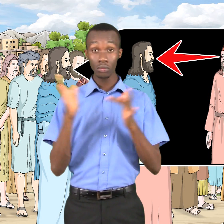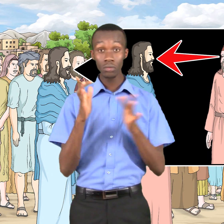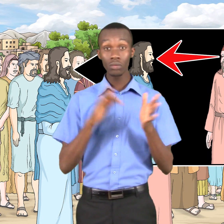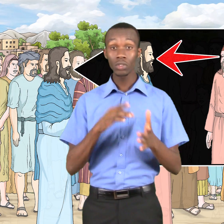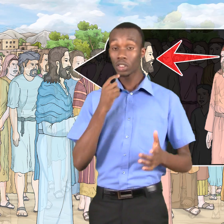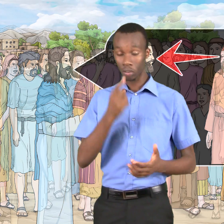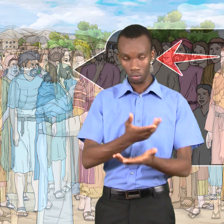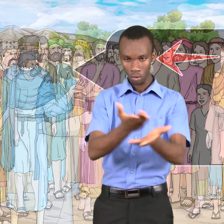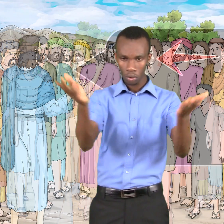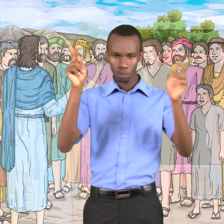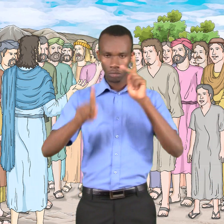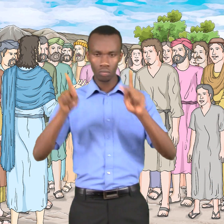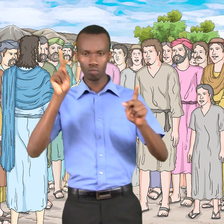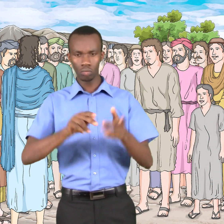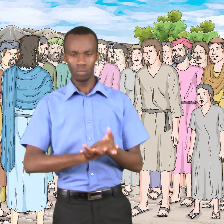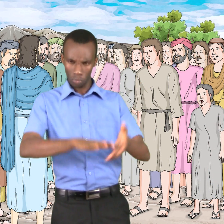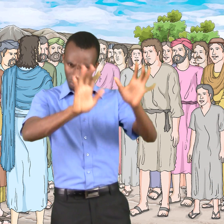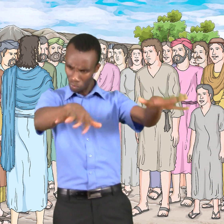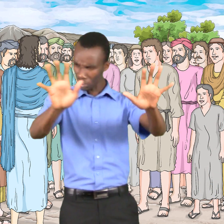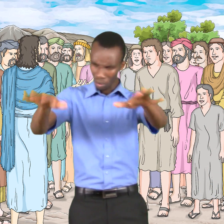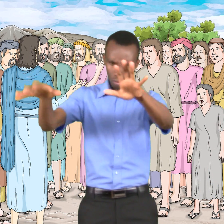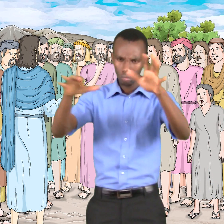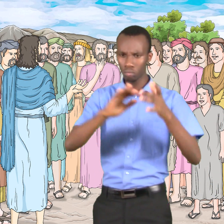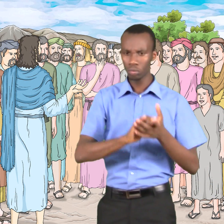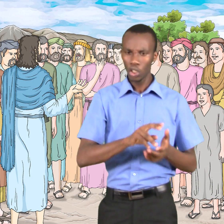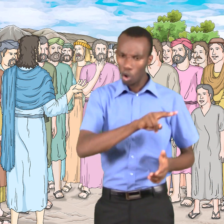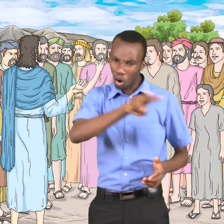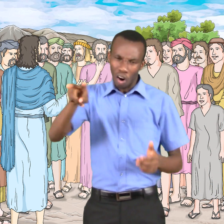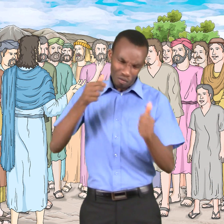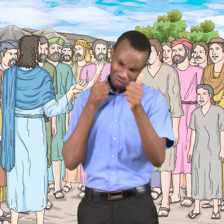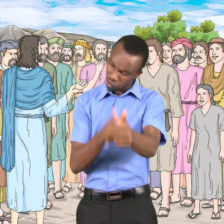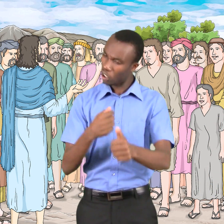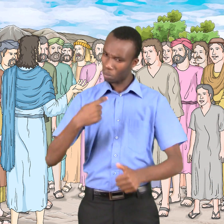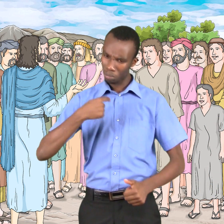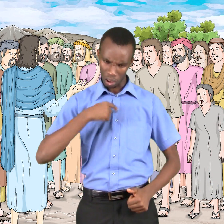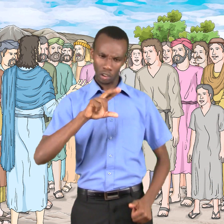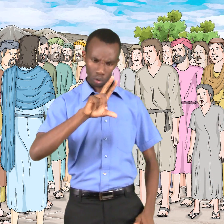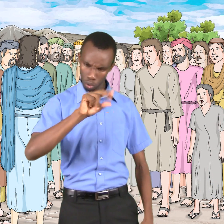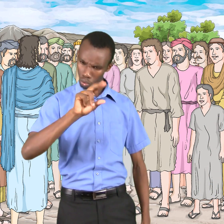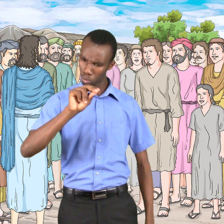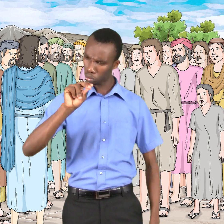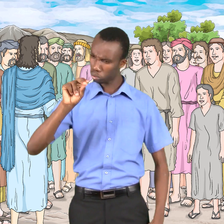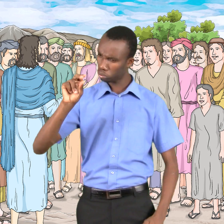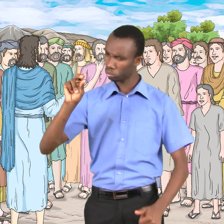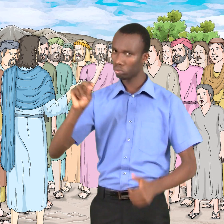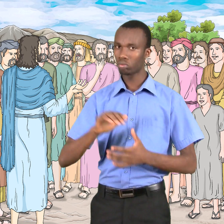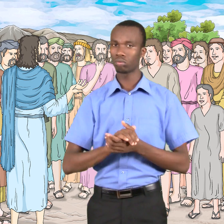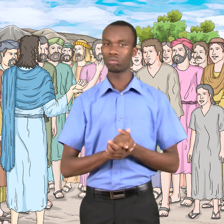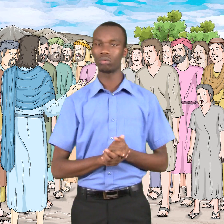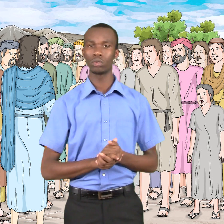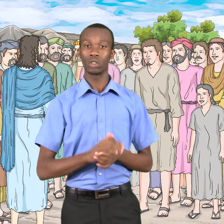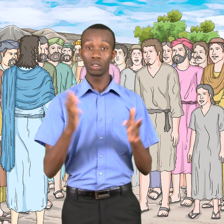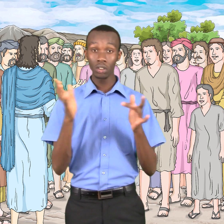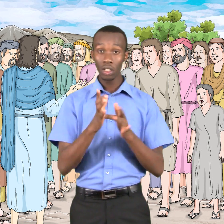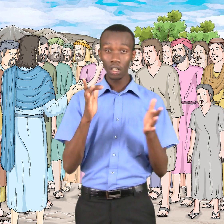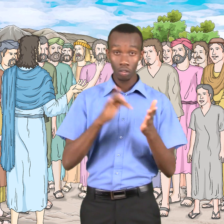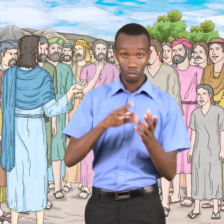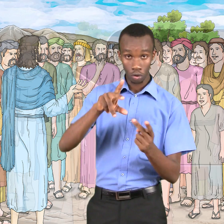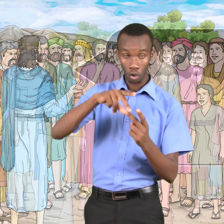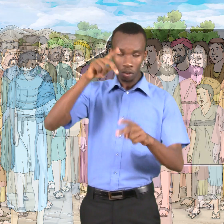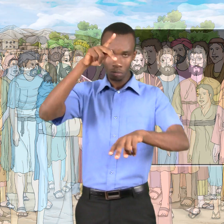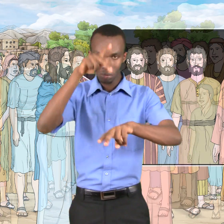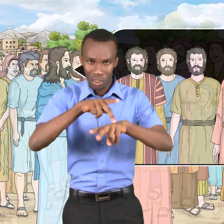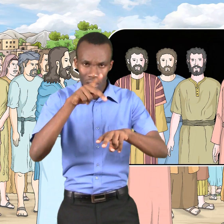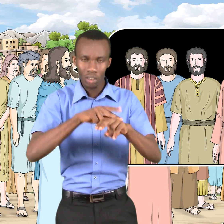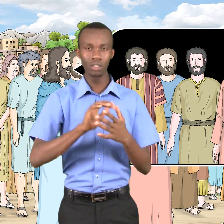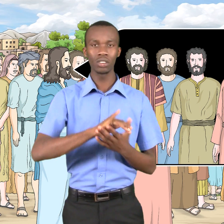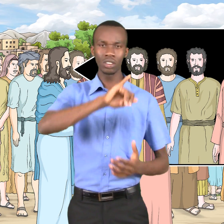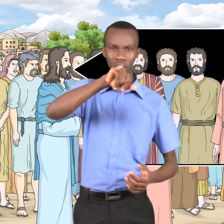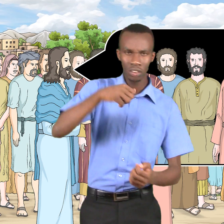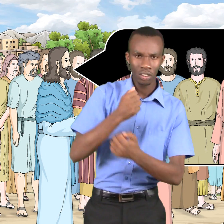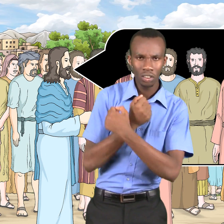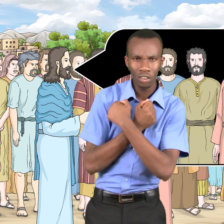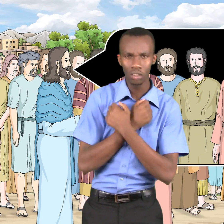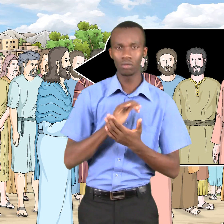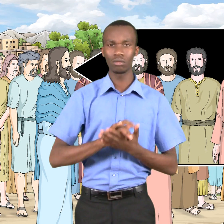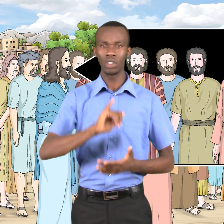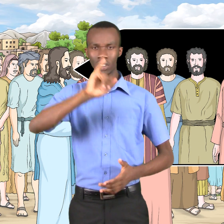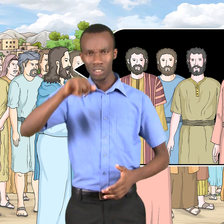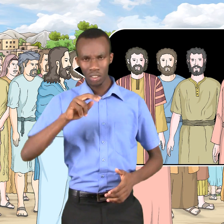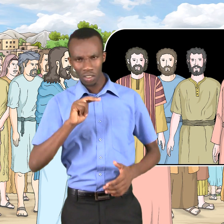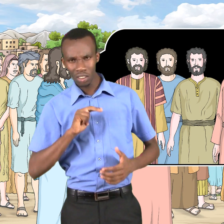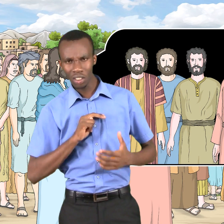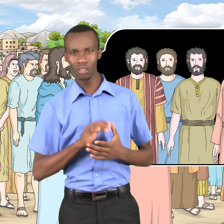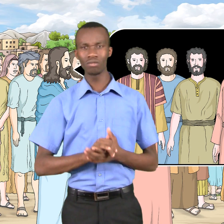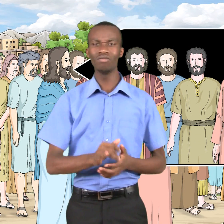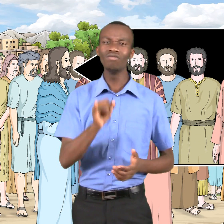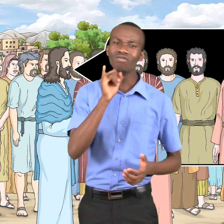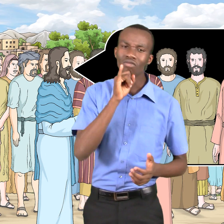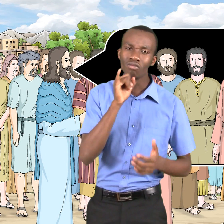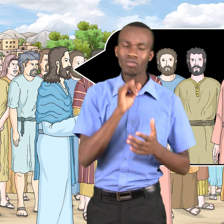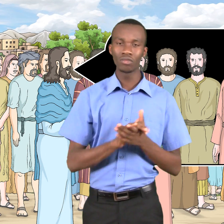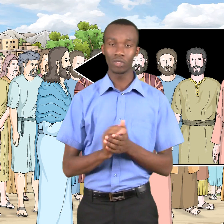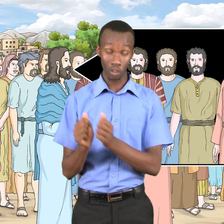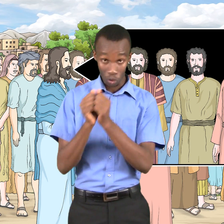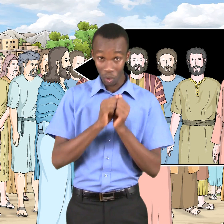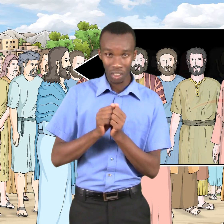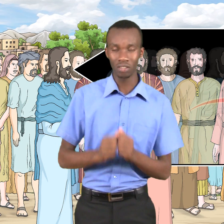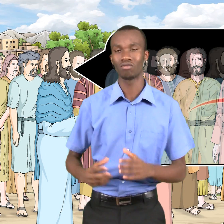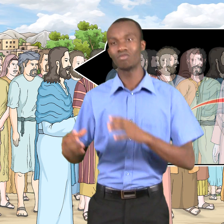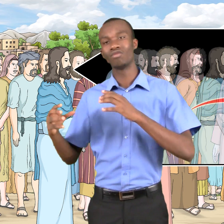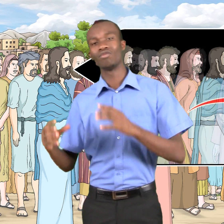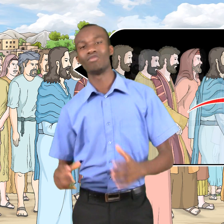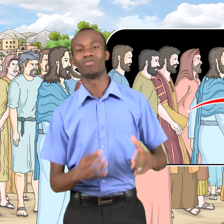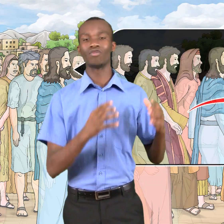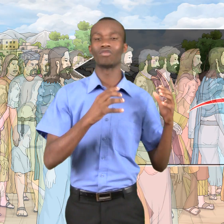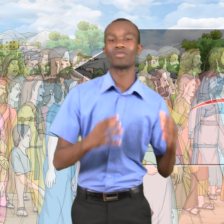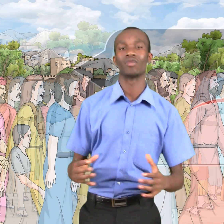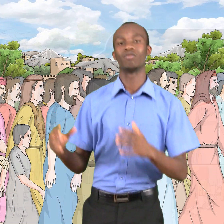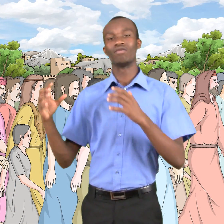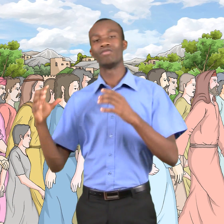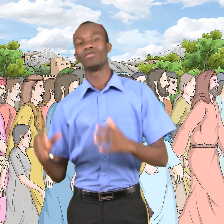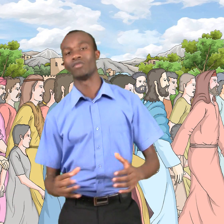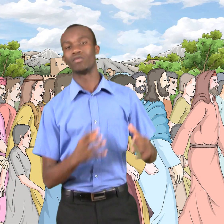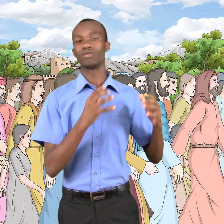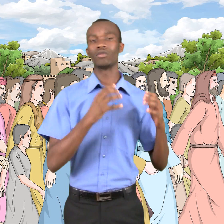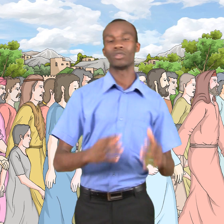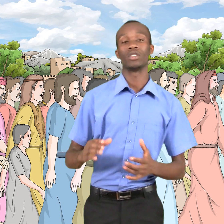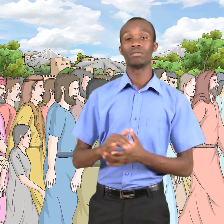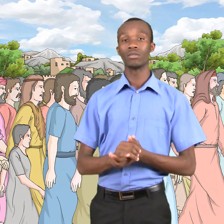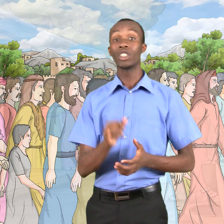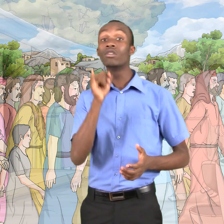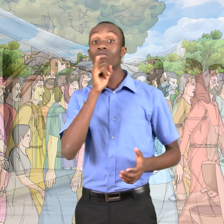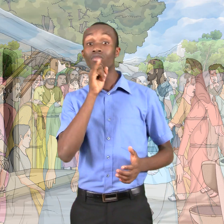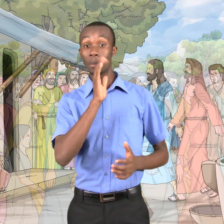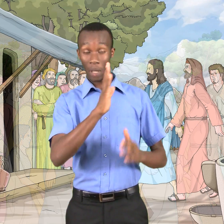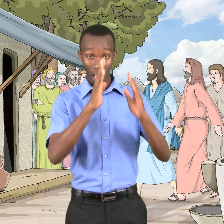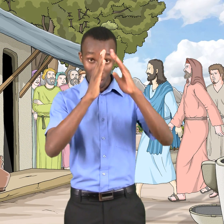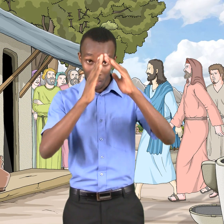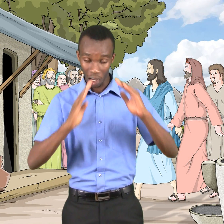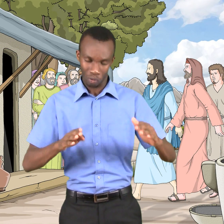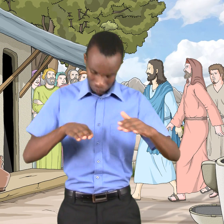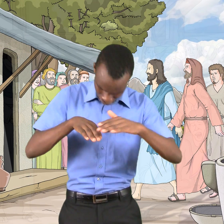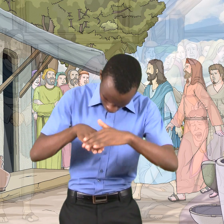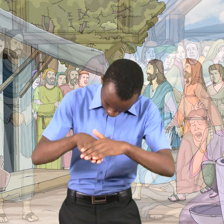And He did not allow anyone to accompany Him except Peter, James, and John the brother of James.